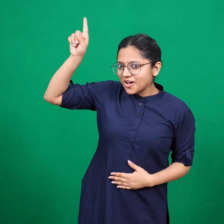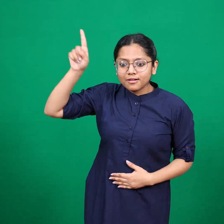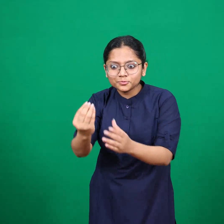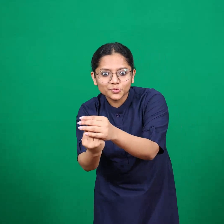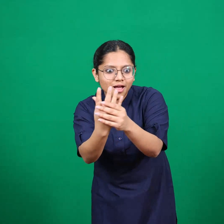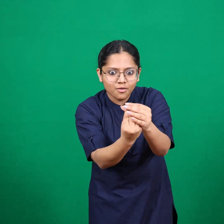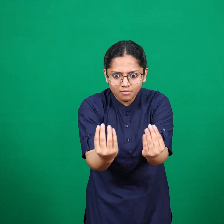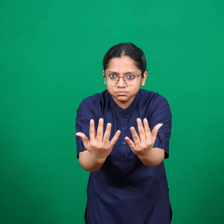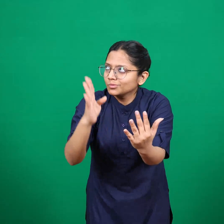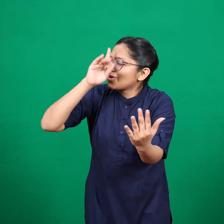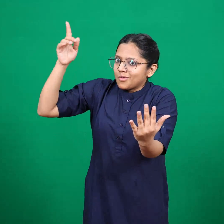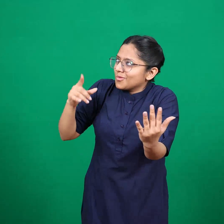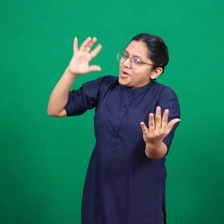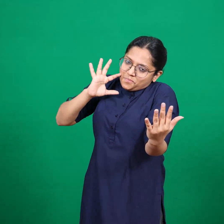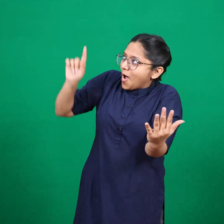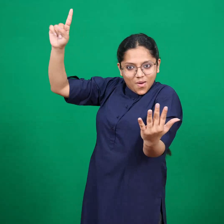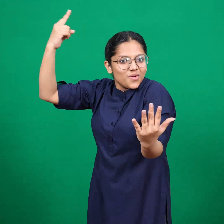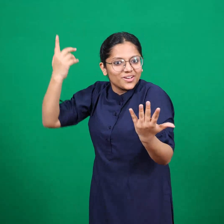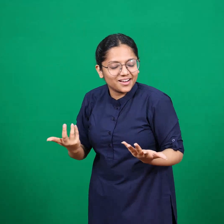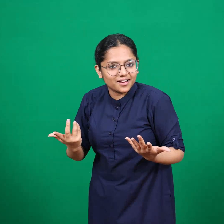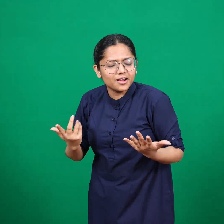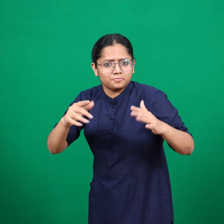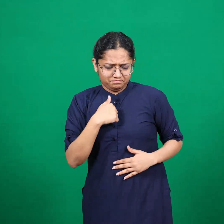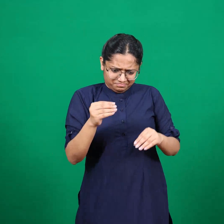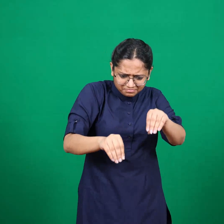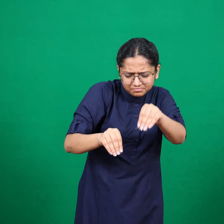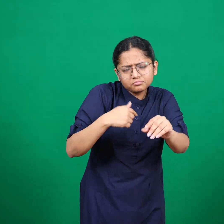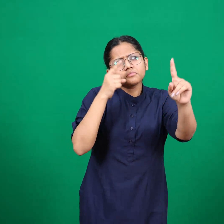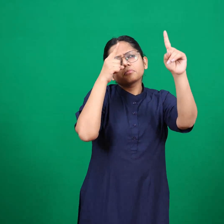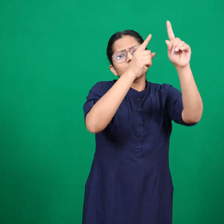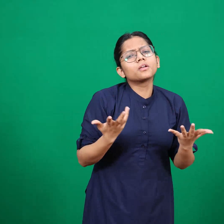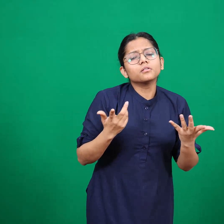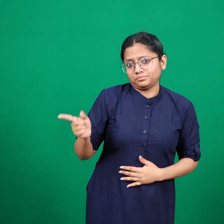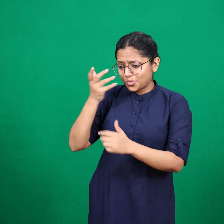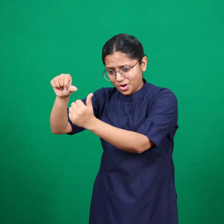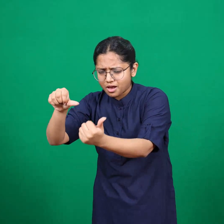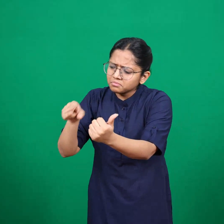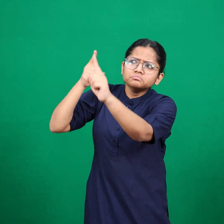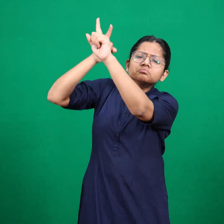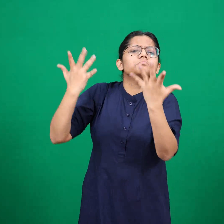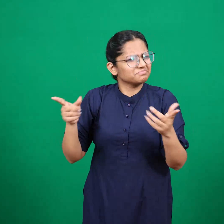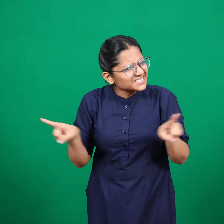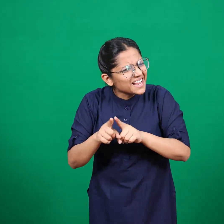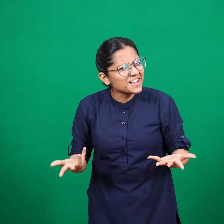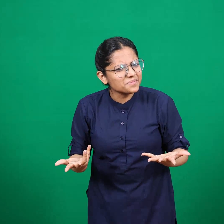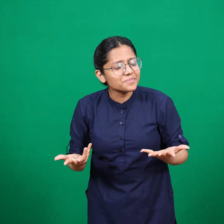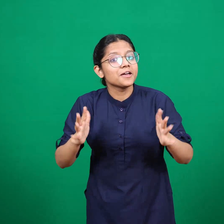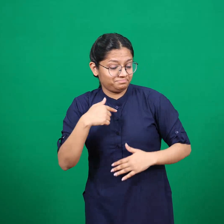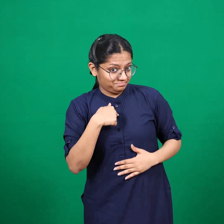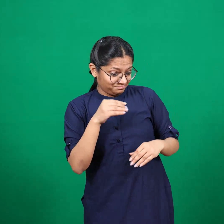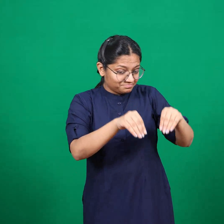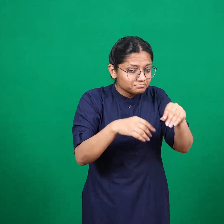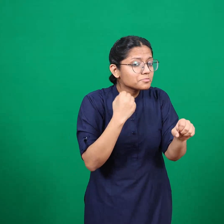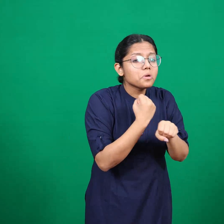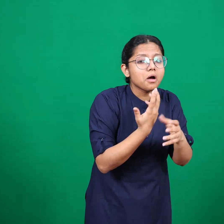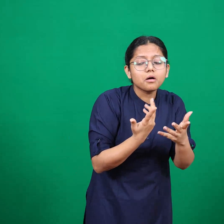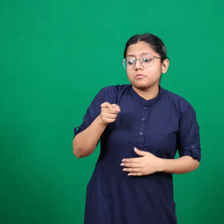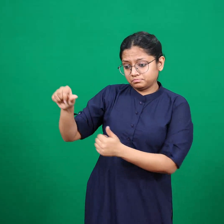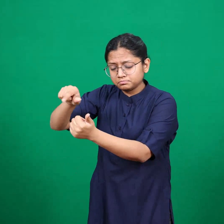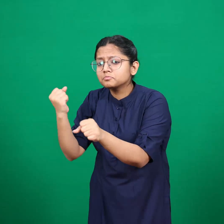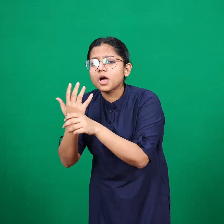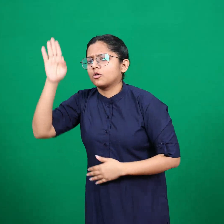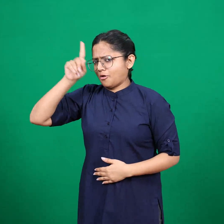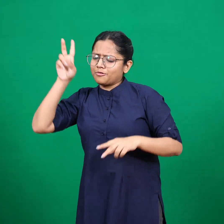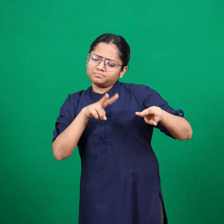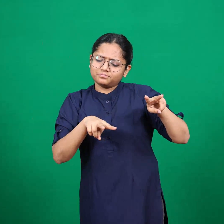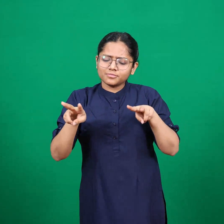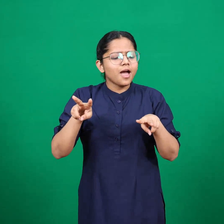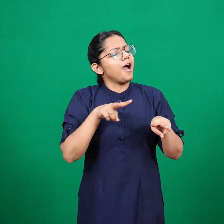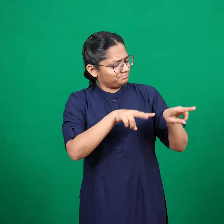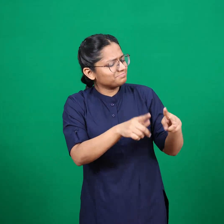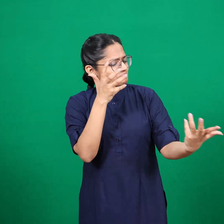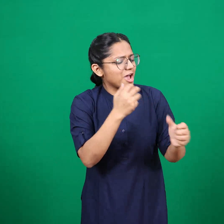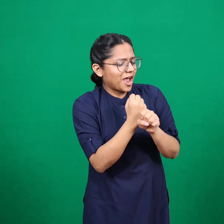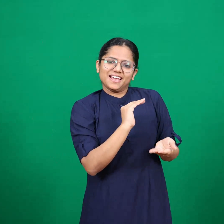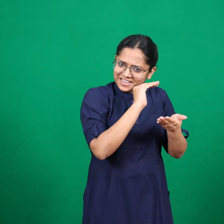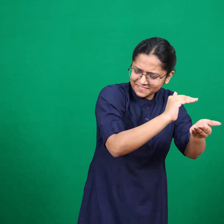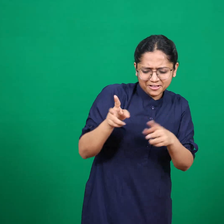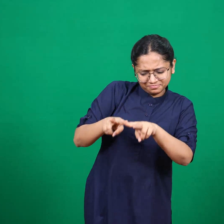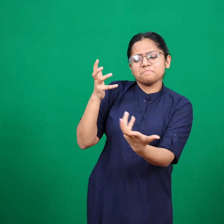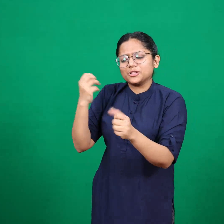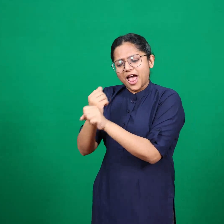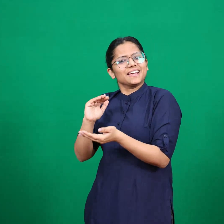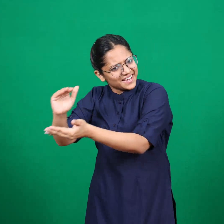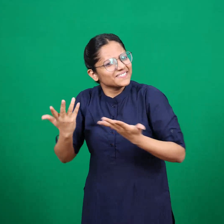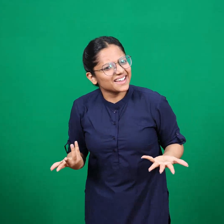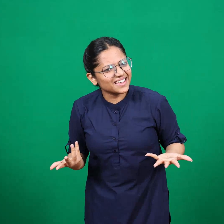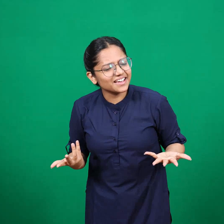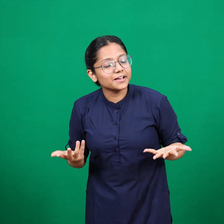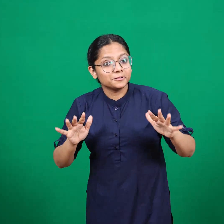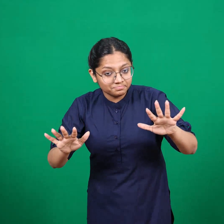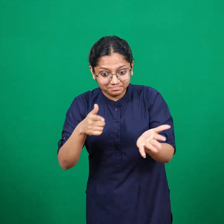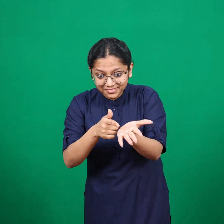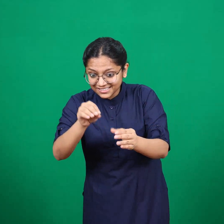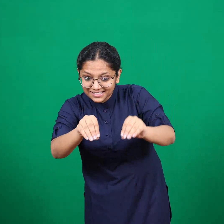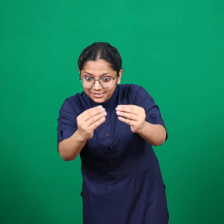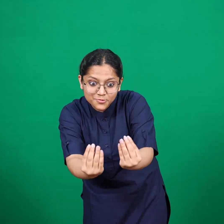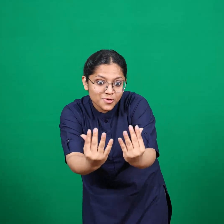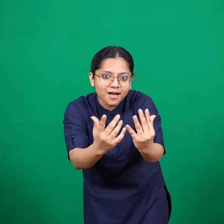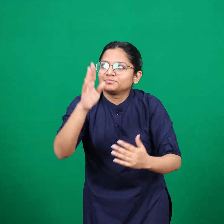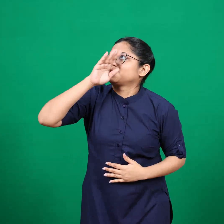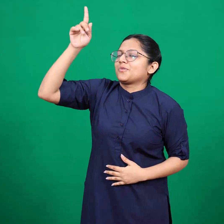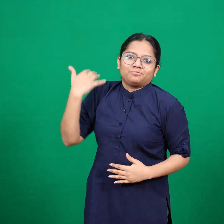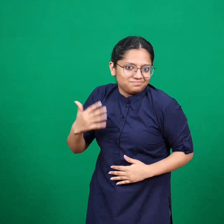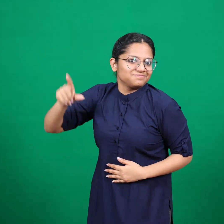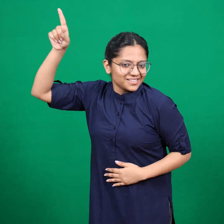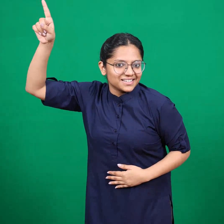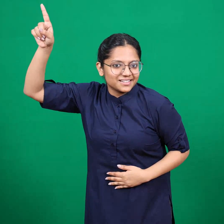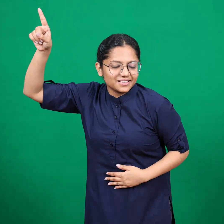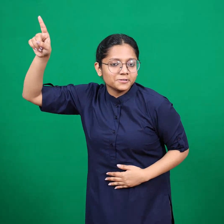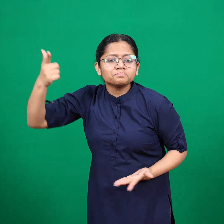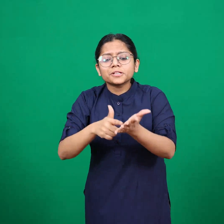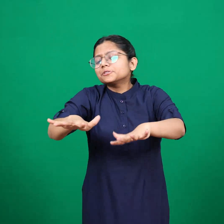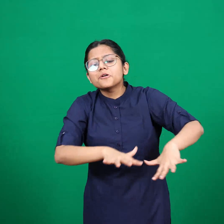He who plants and he who waters are one in purpose, and each will be rewarded according to his own labor.